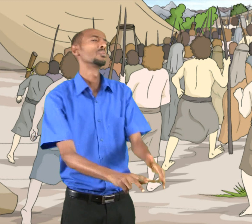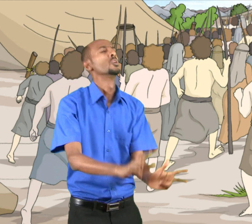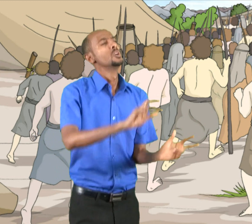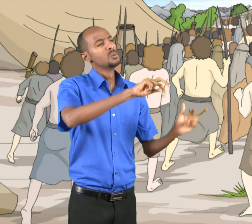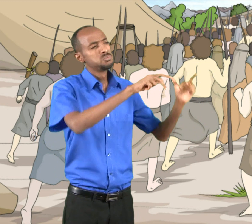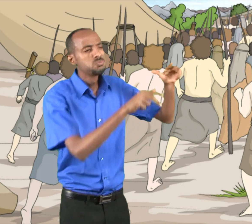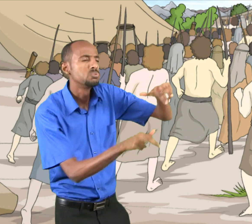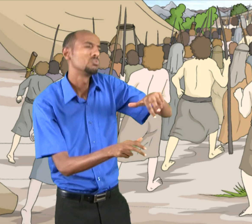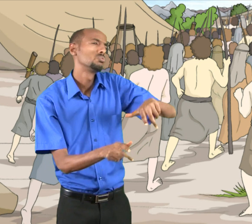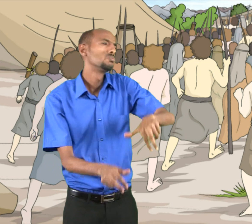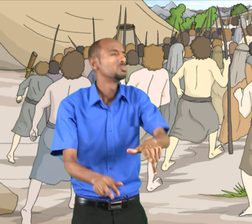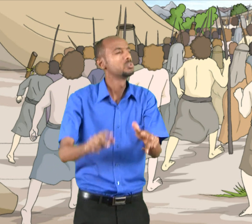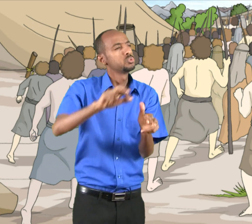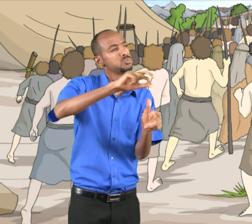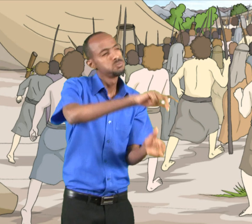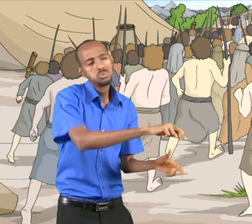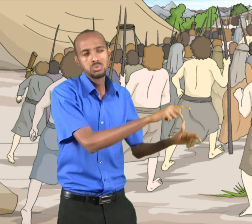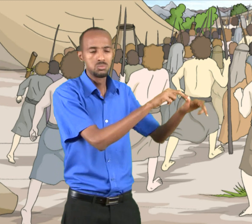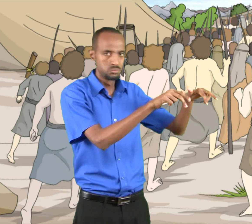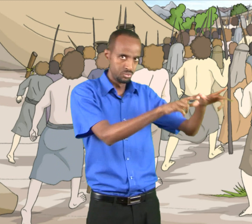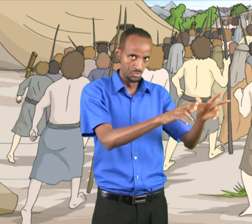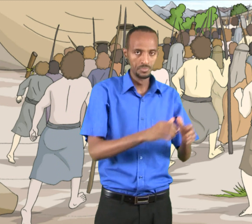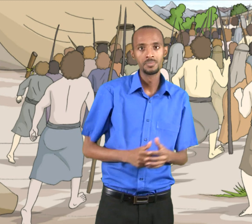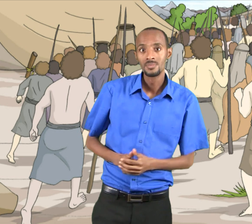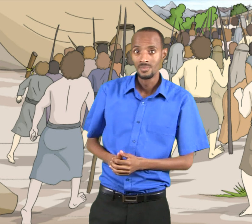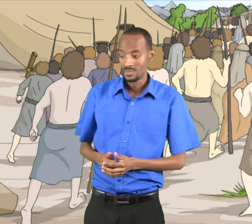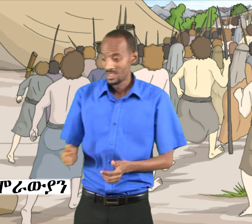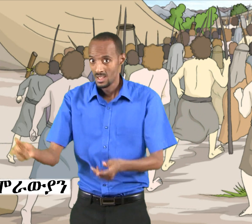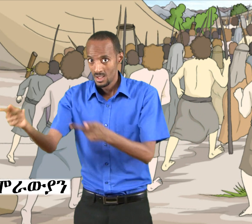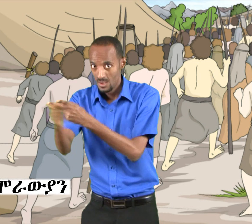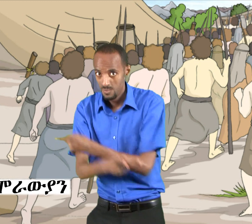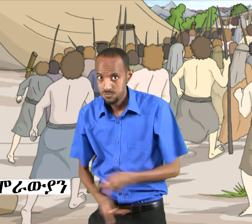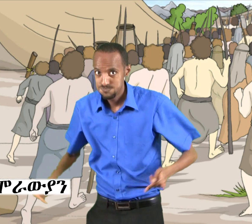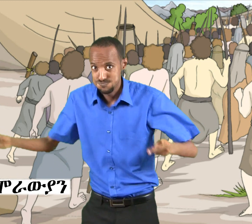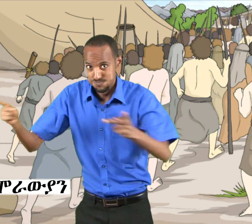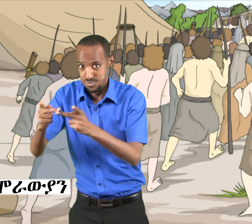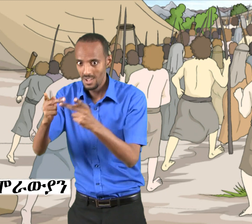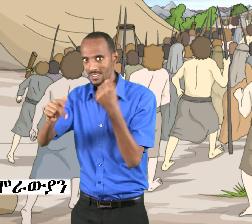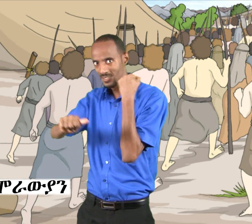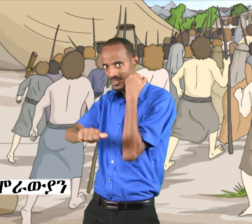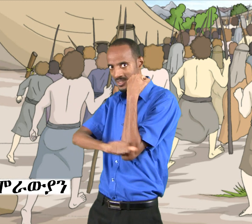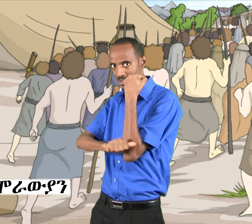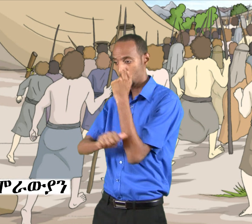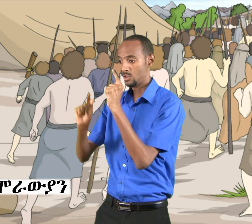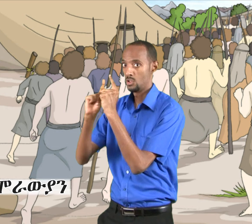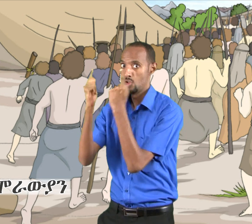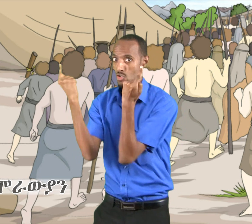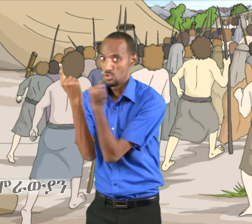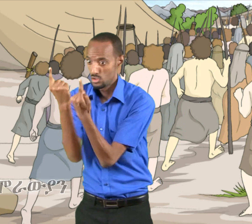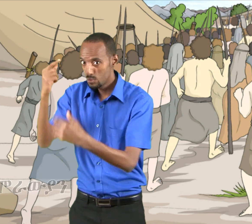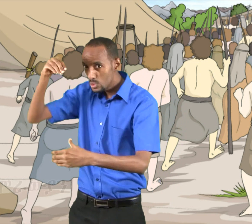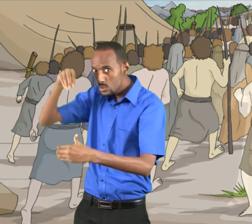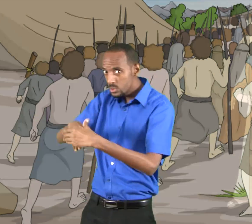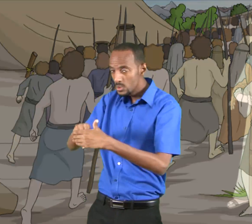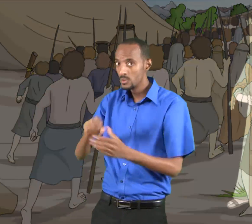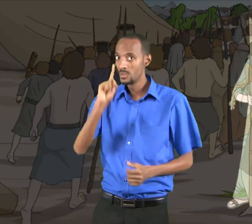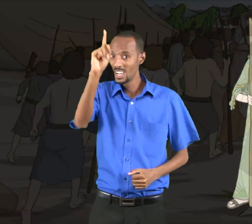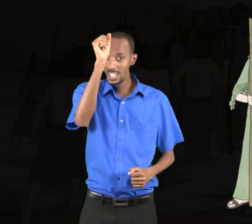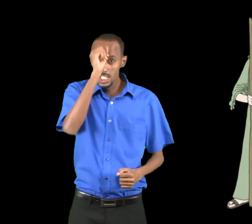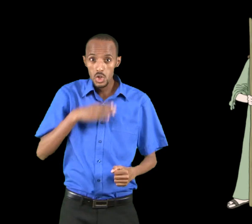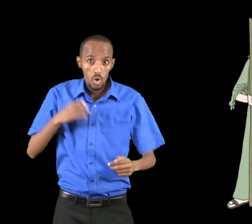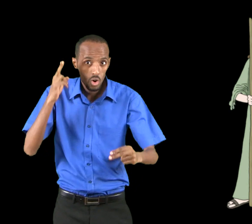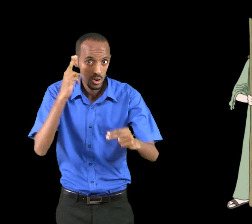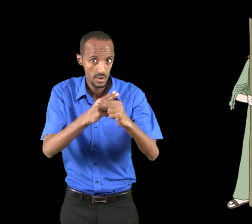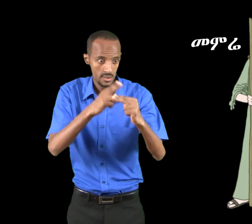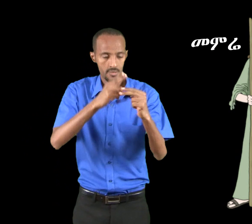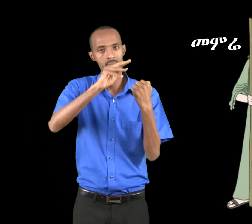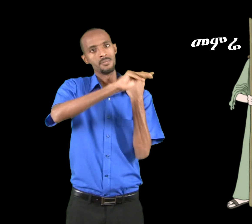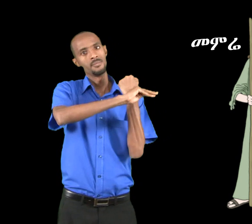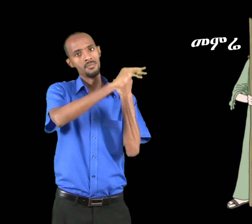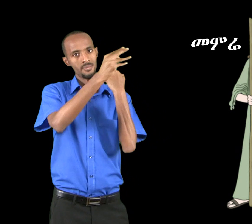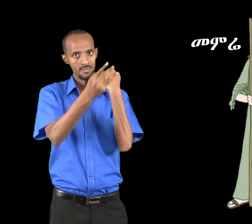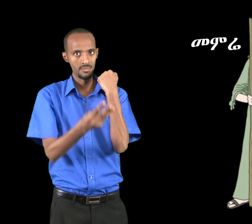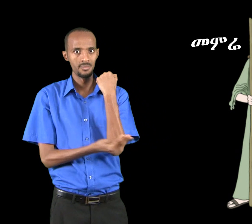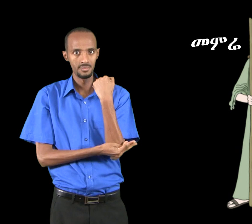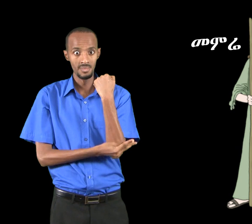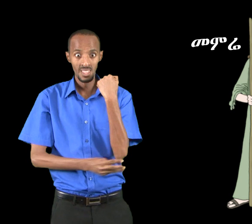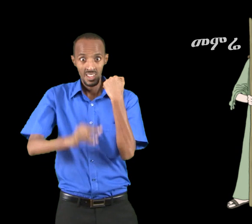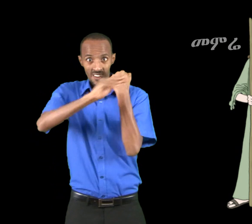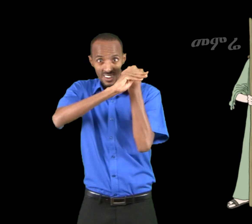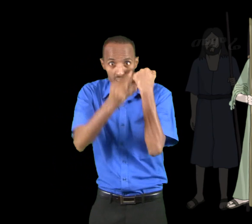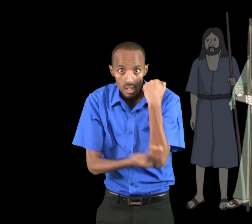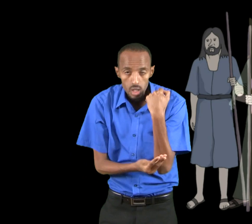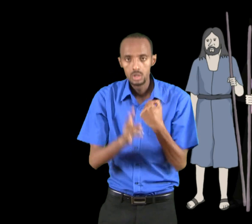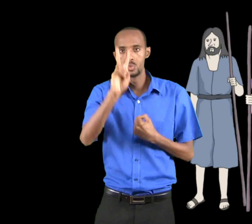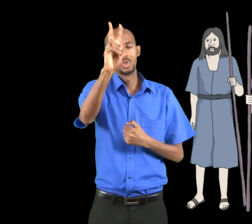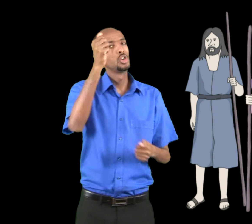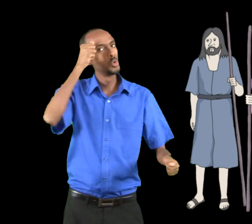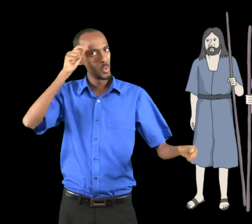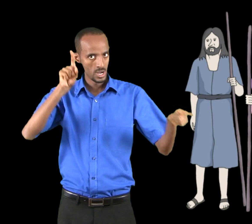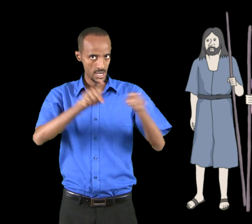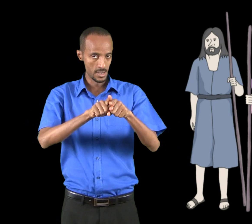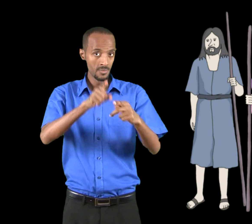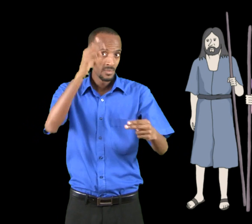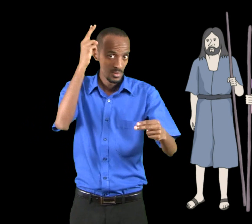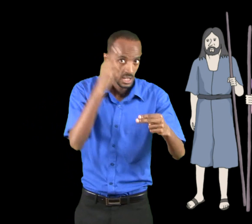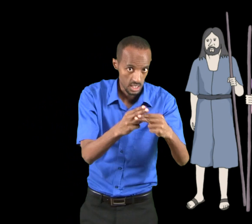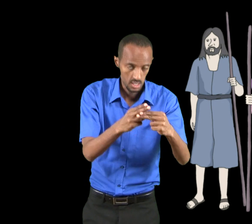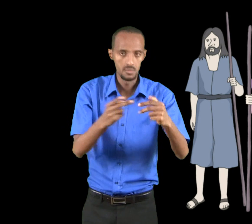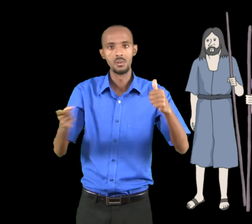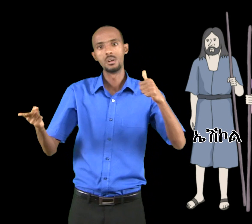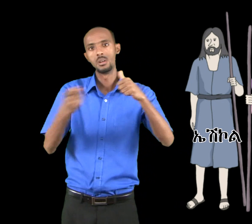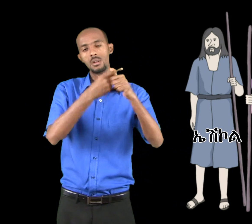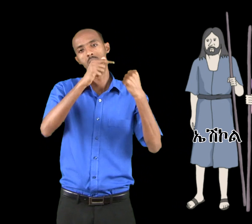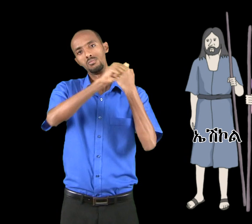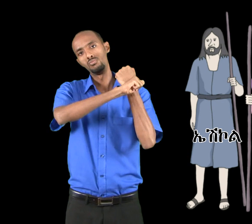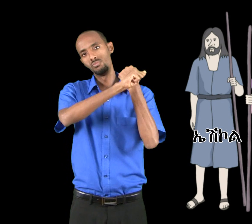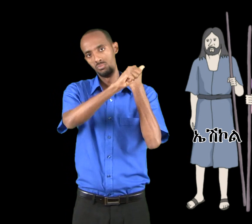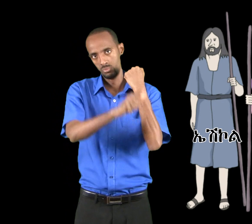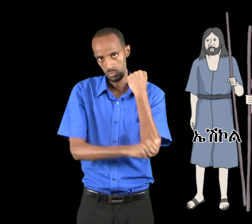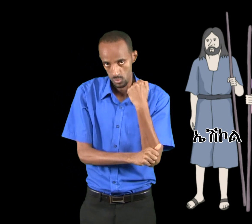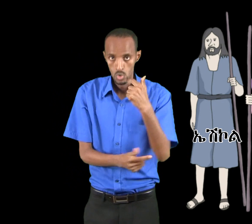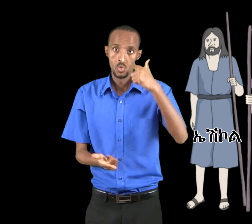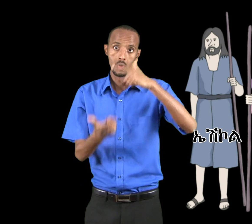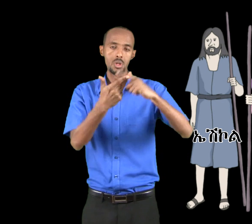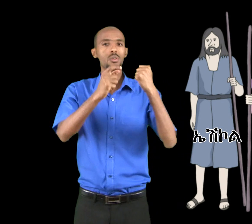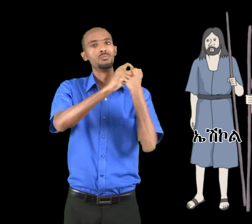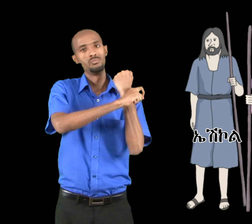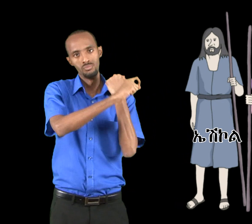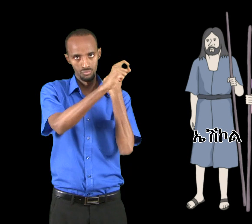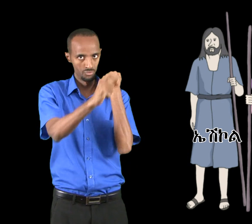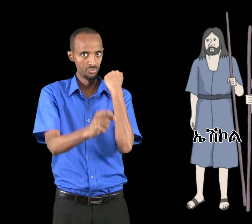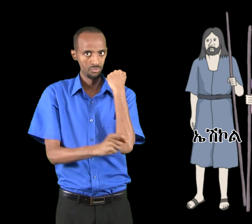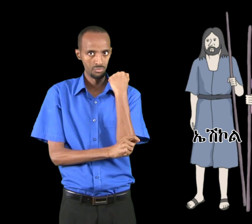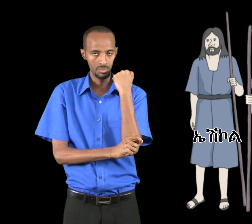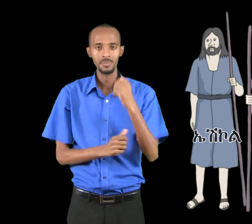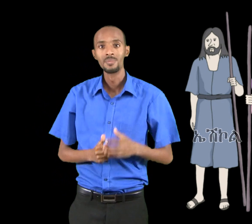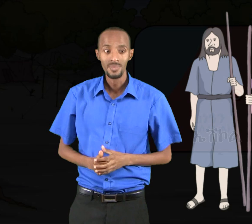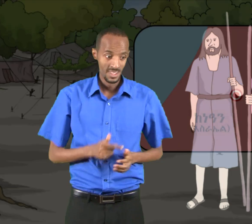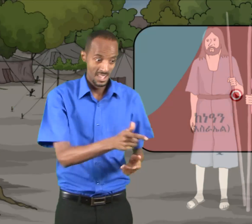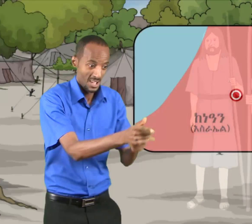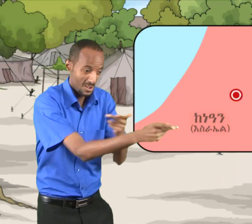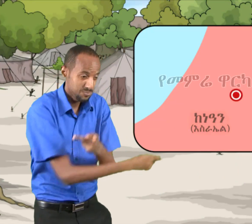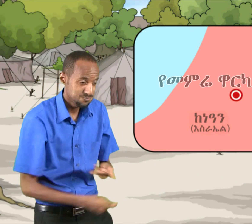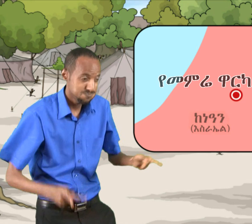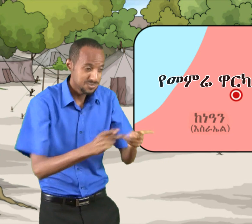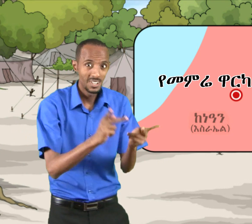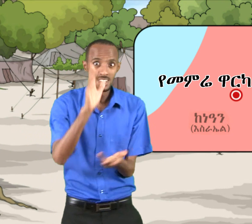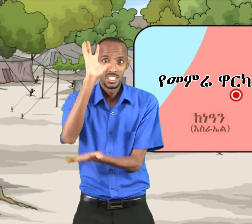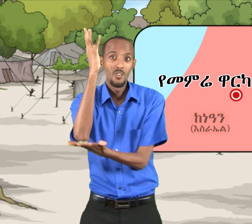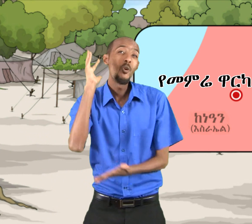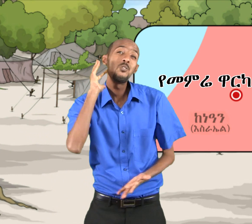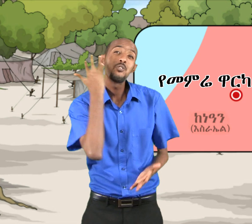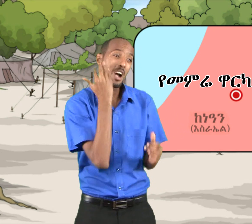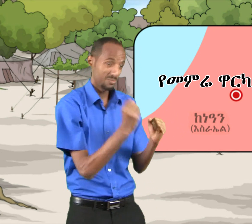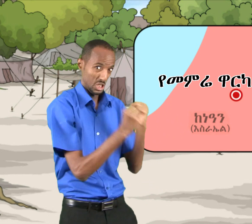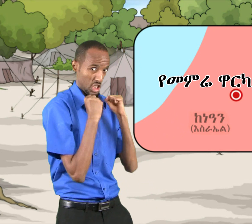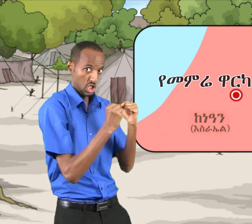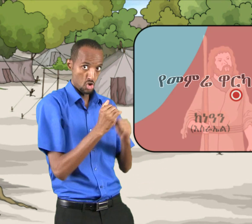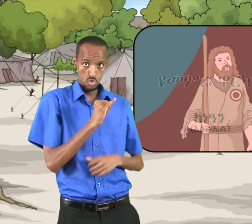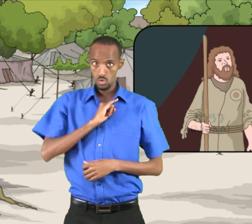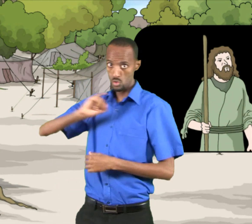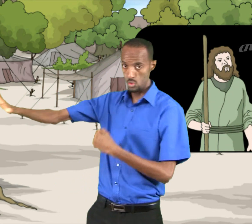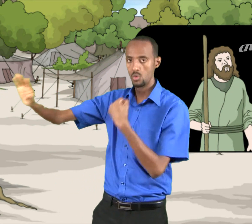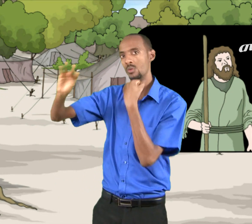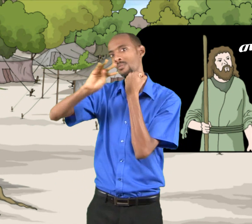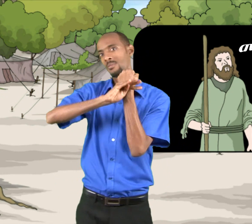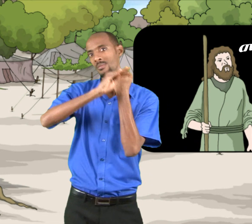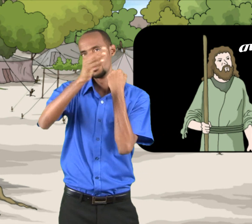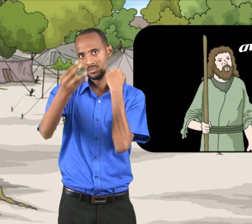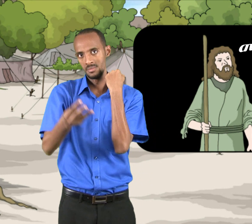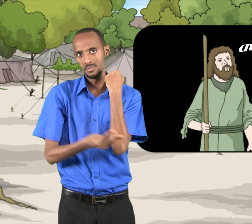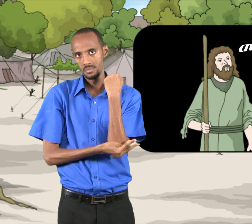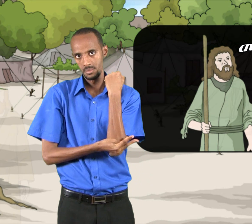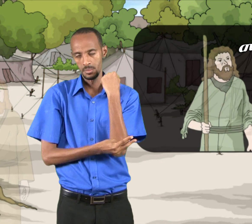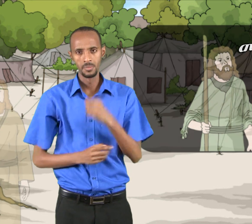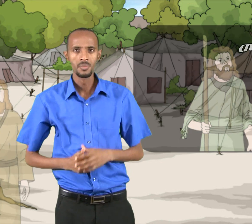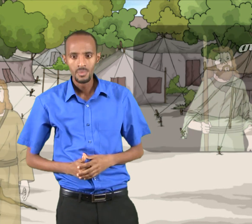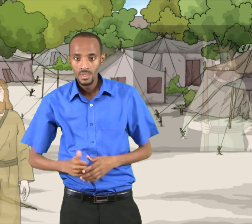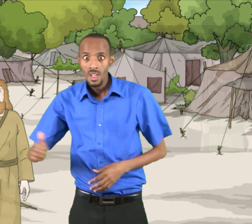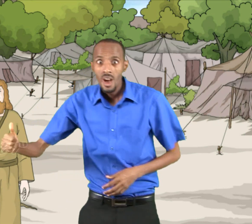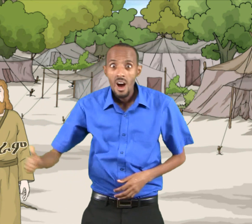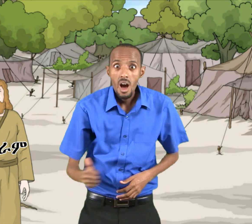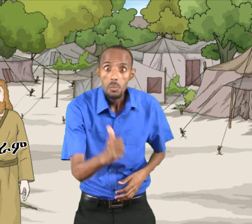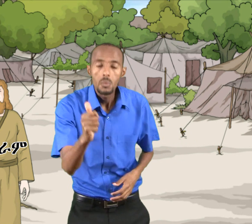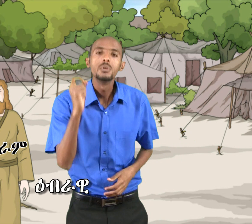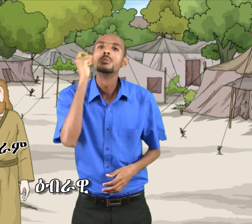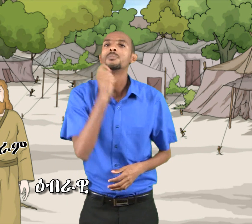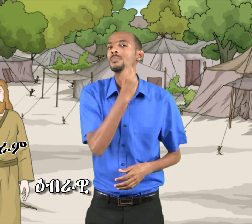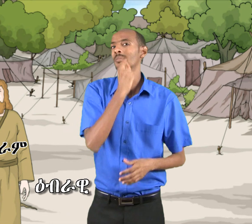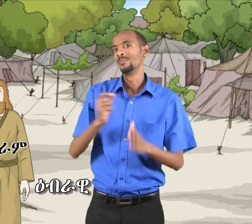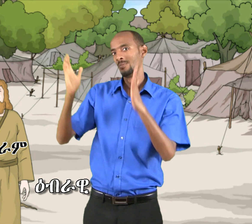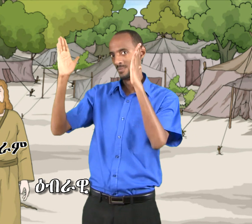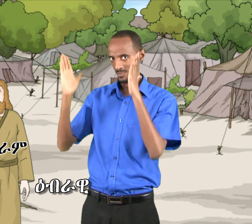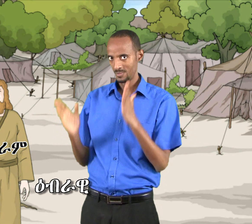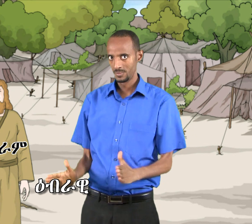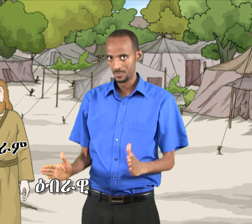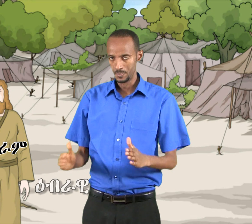Then an escapee came and reported this to Abram the Hebrew.